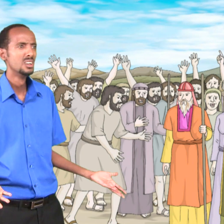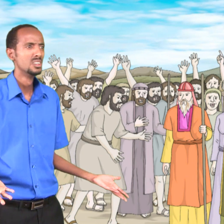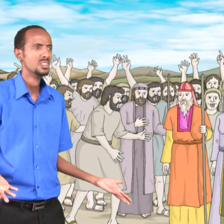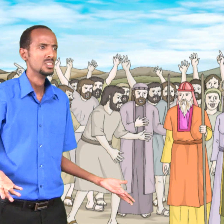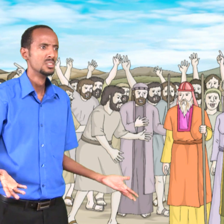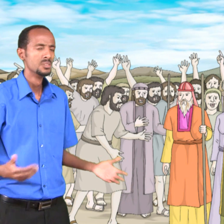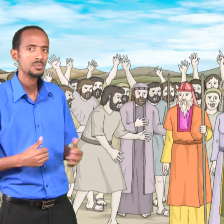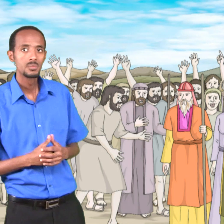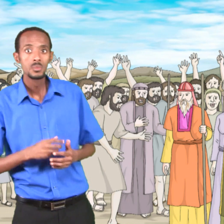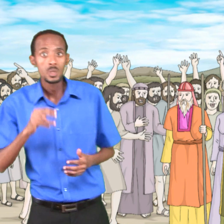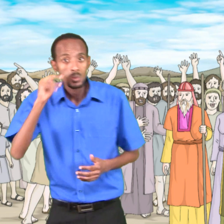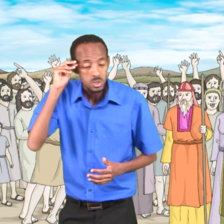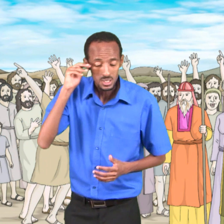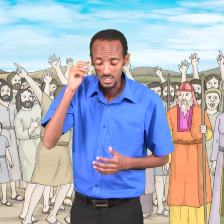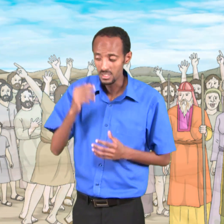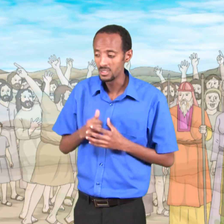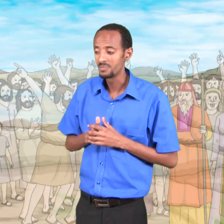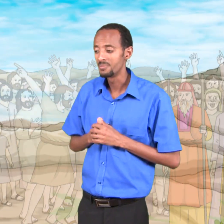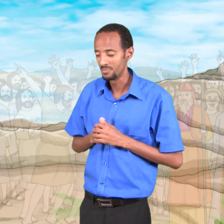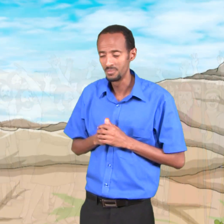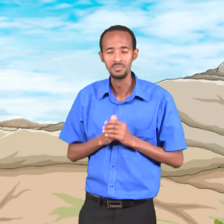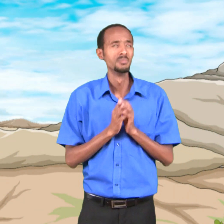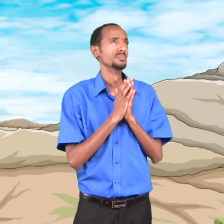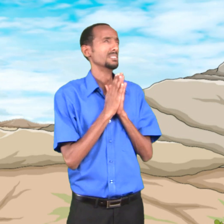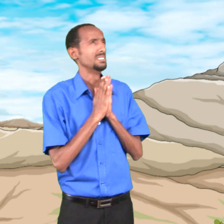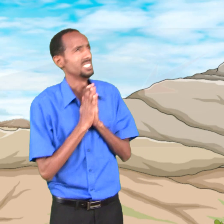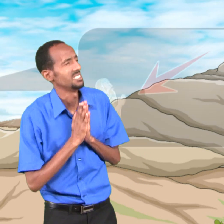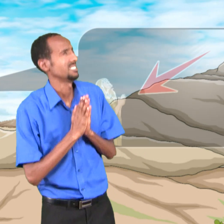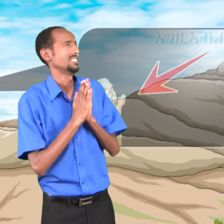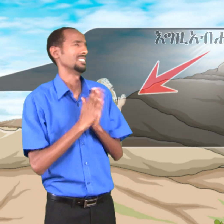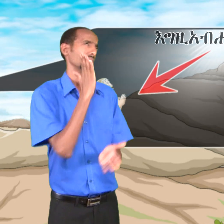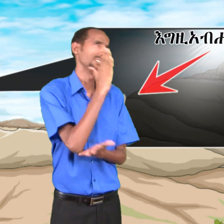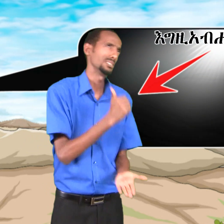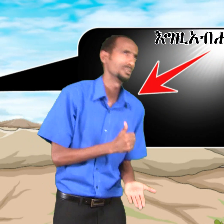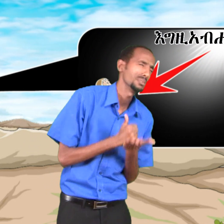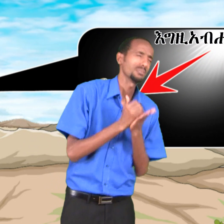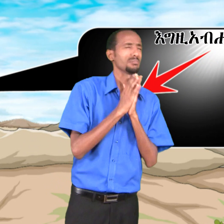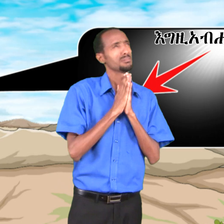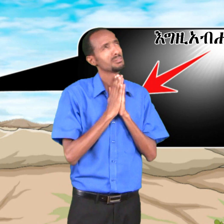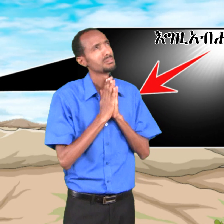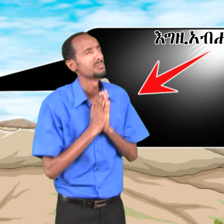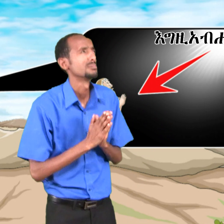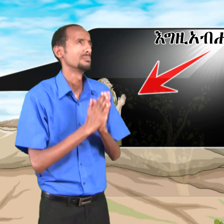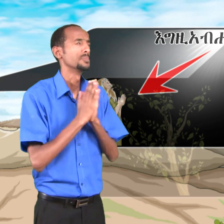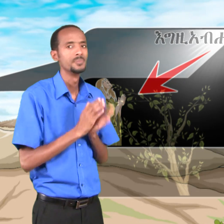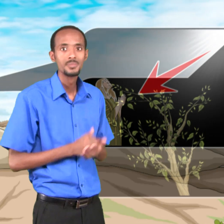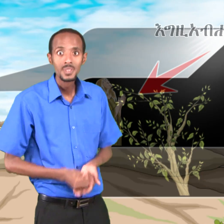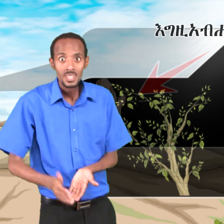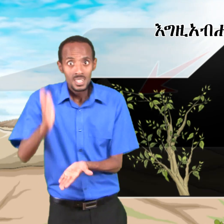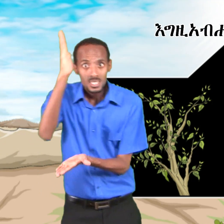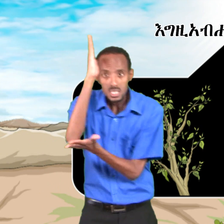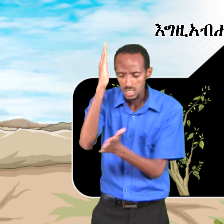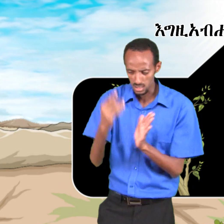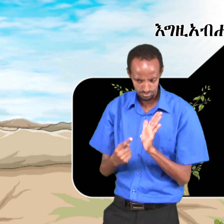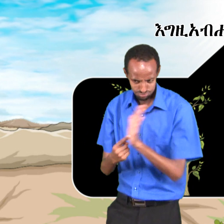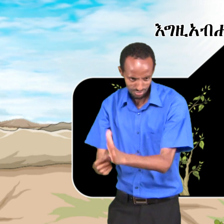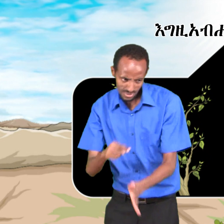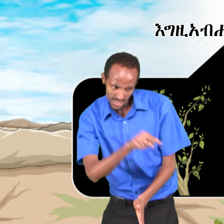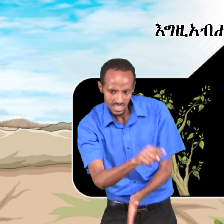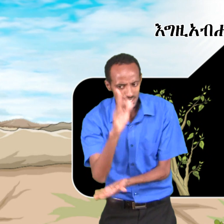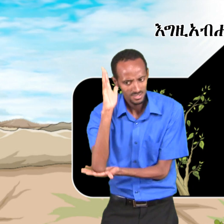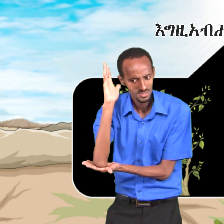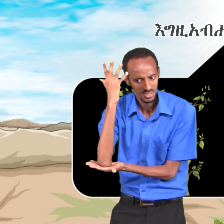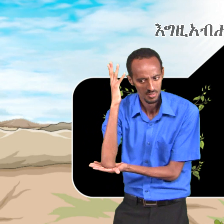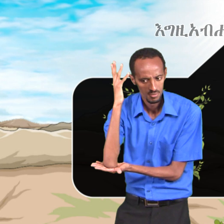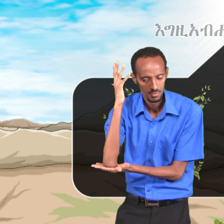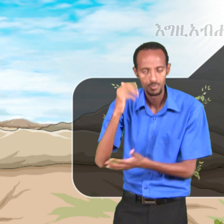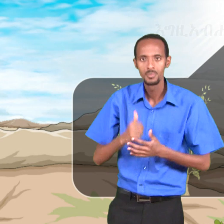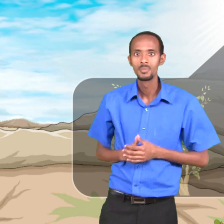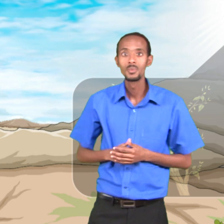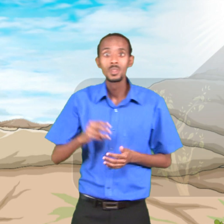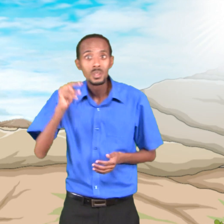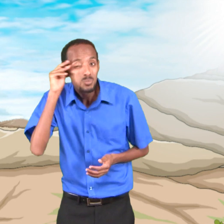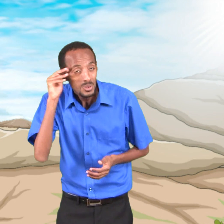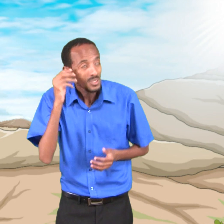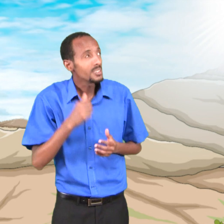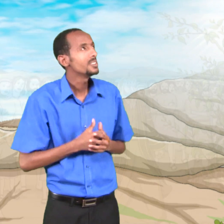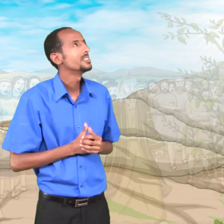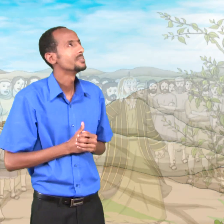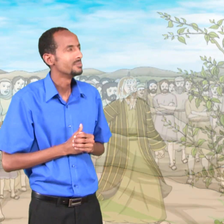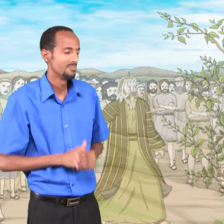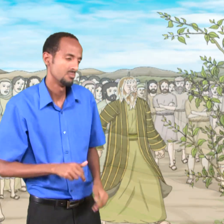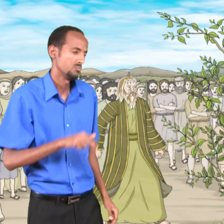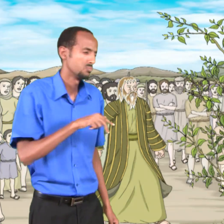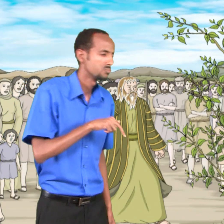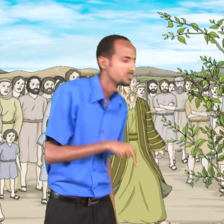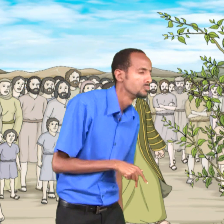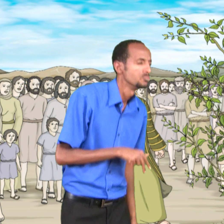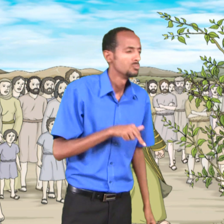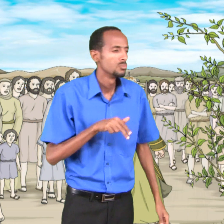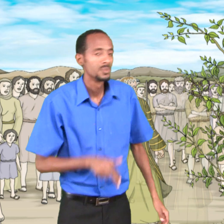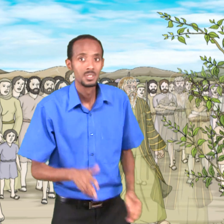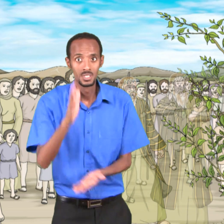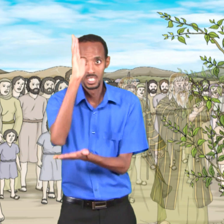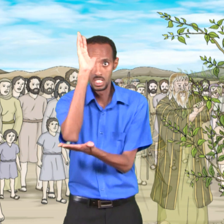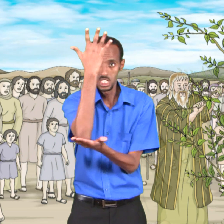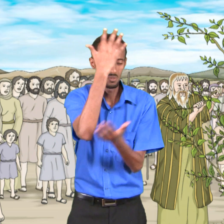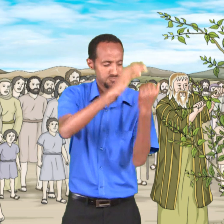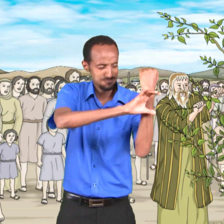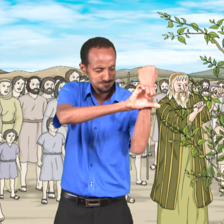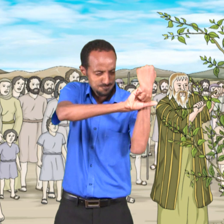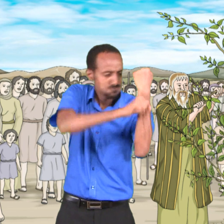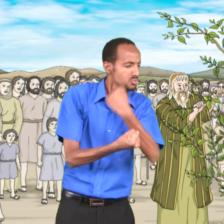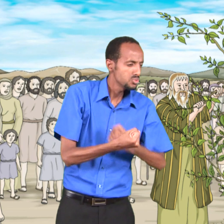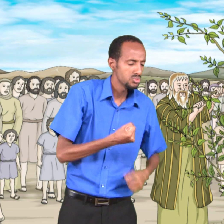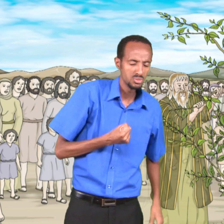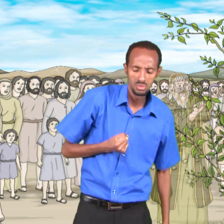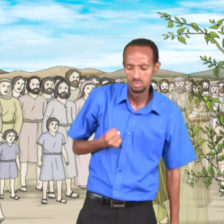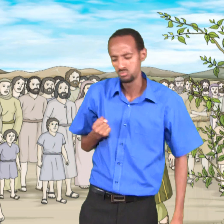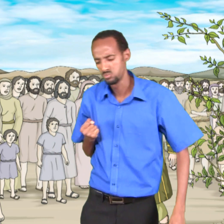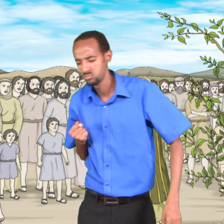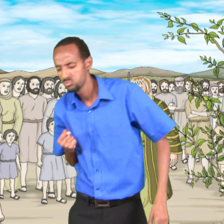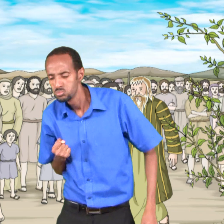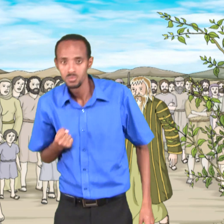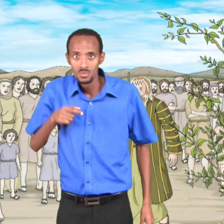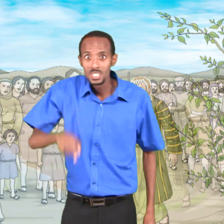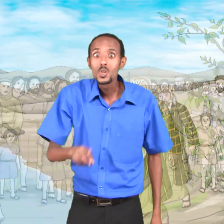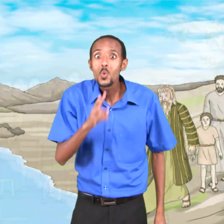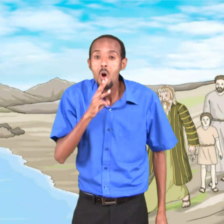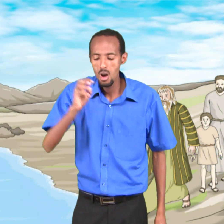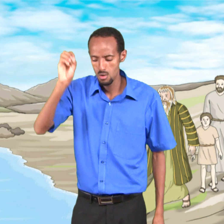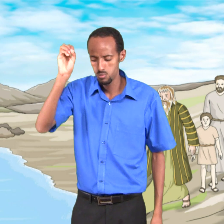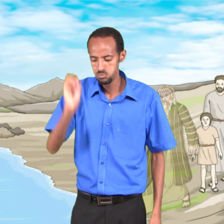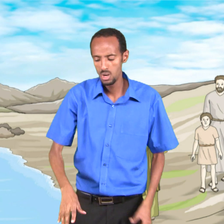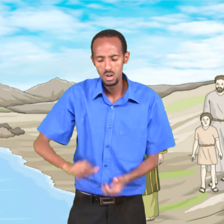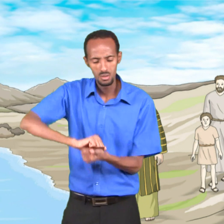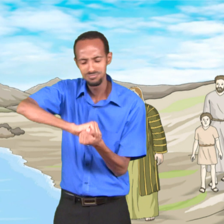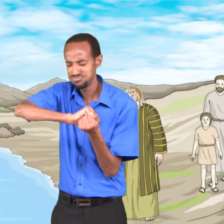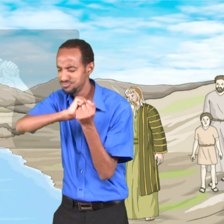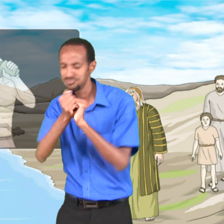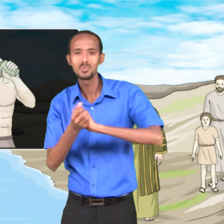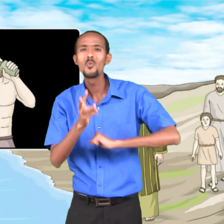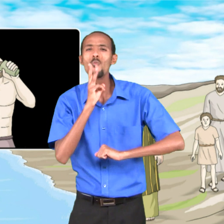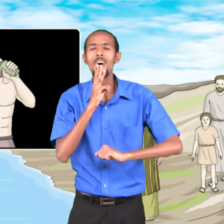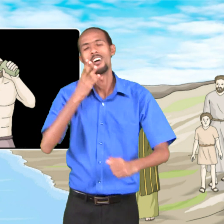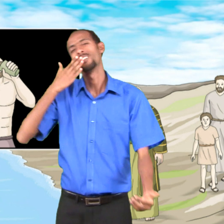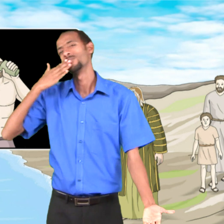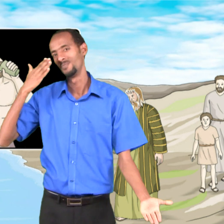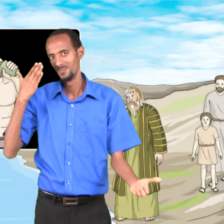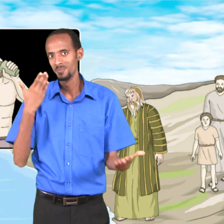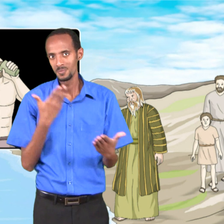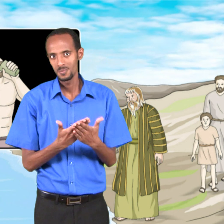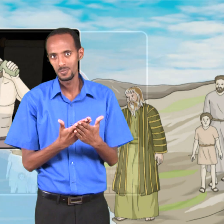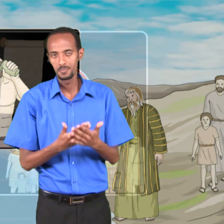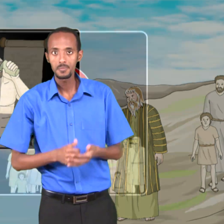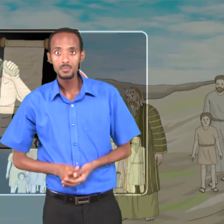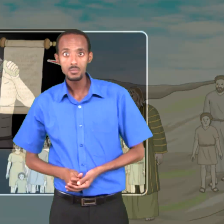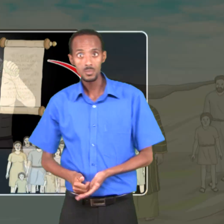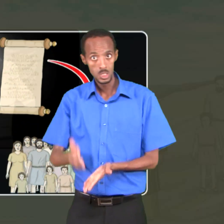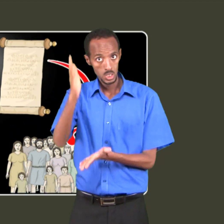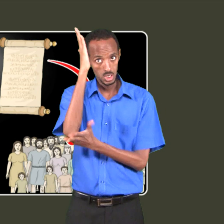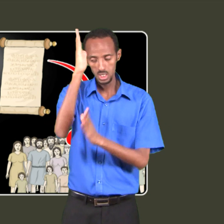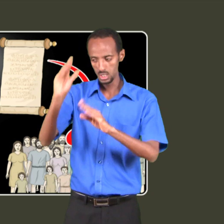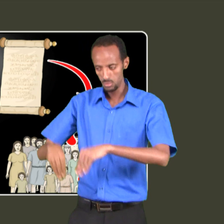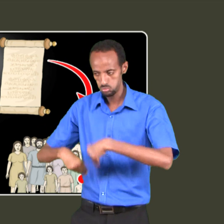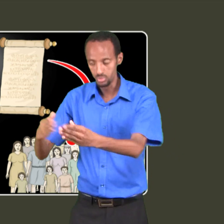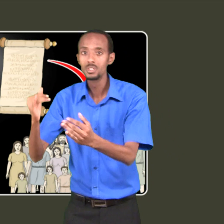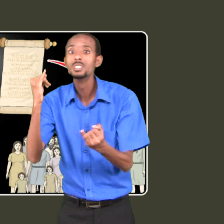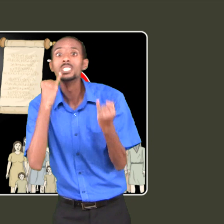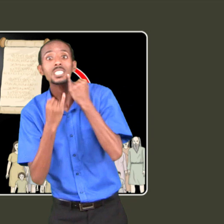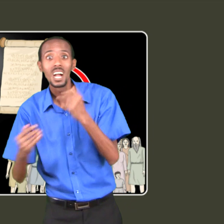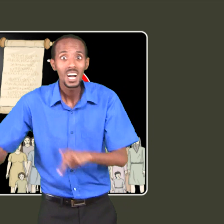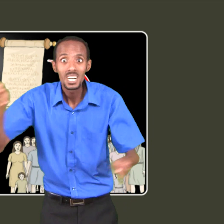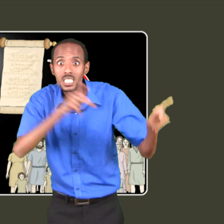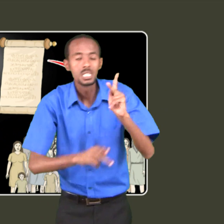And Moses cried out to the LORD, and the LORD showed him a log. And when he cast it into the waters, they were sweetened.